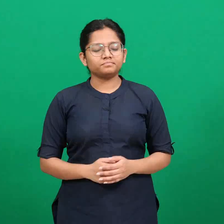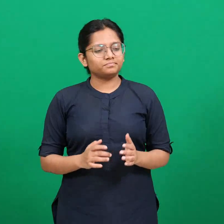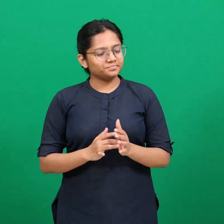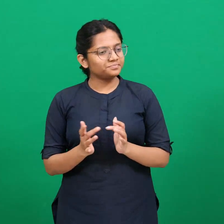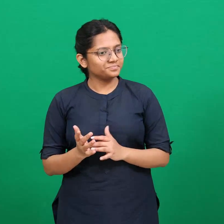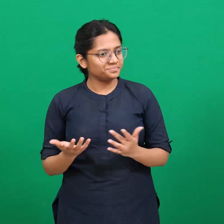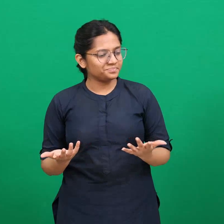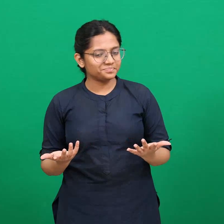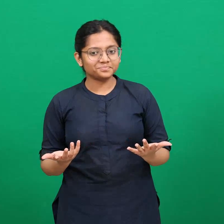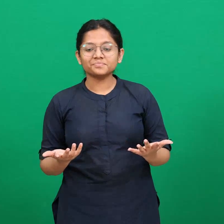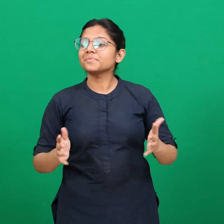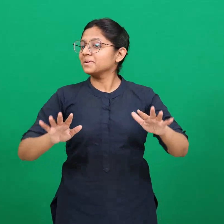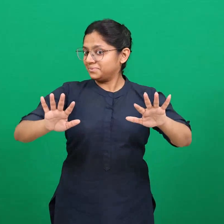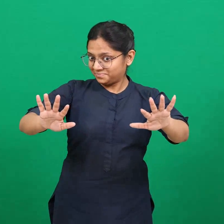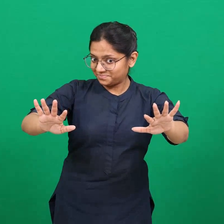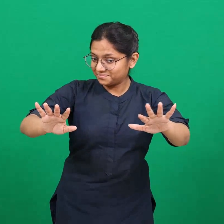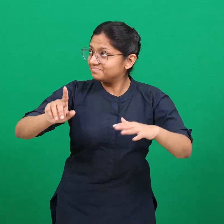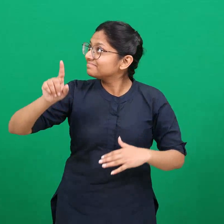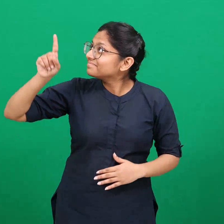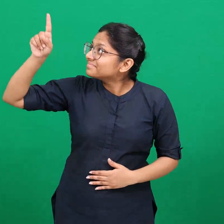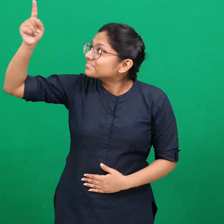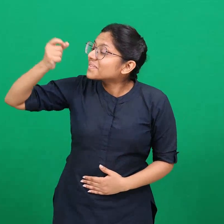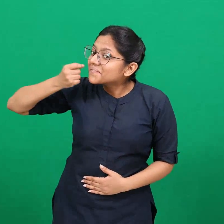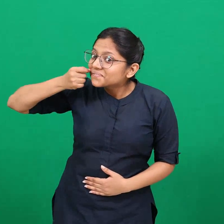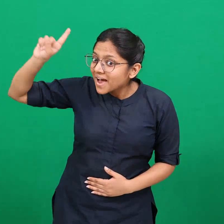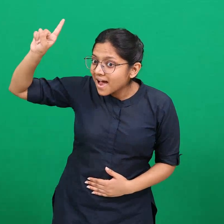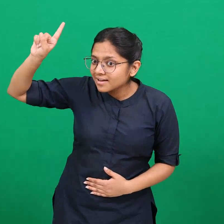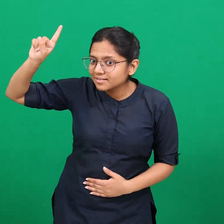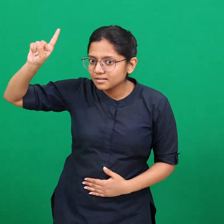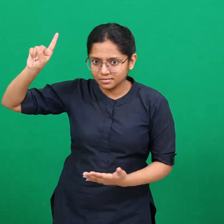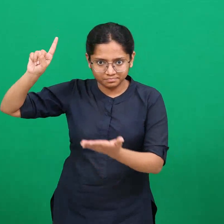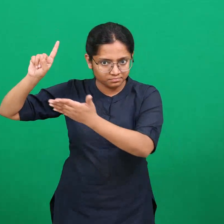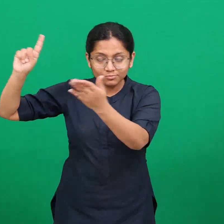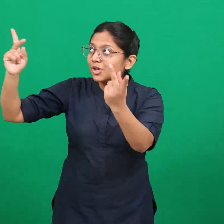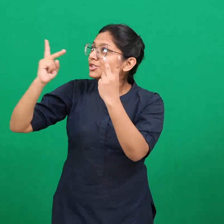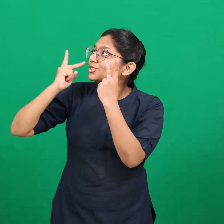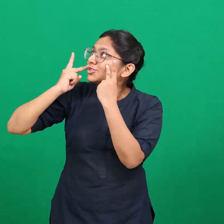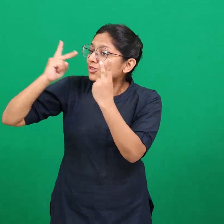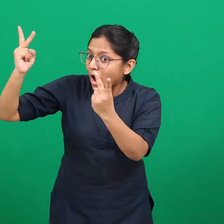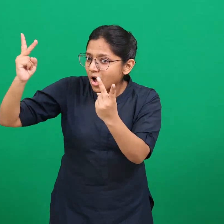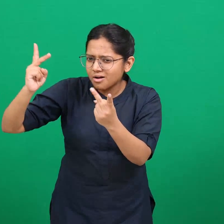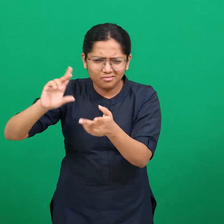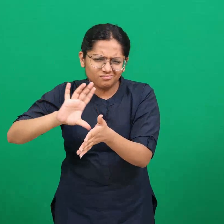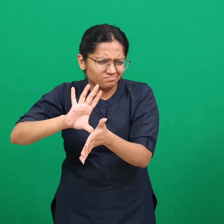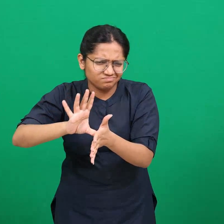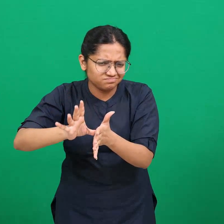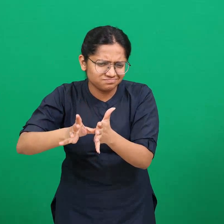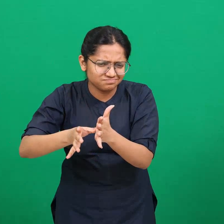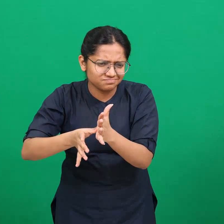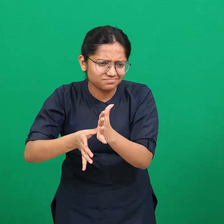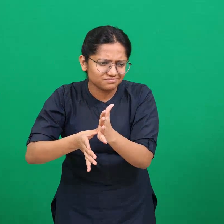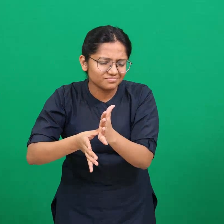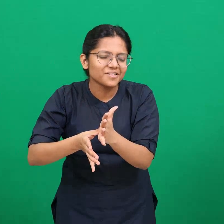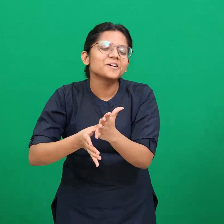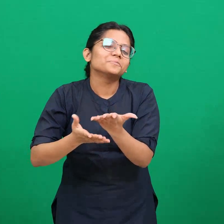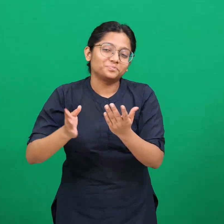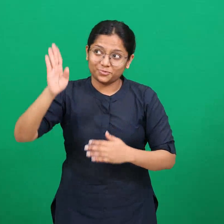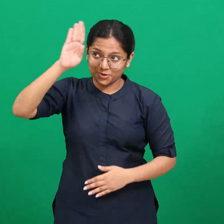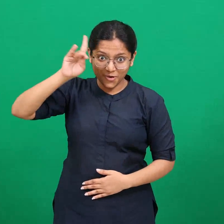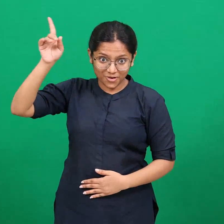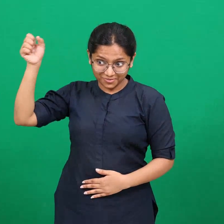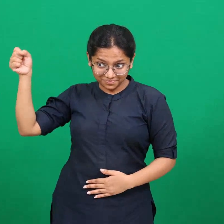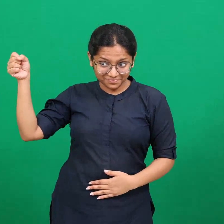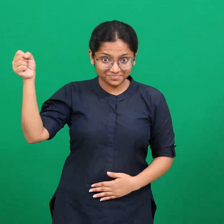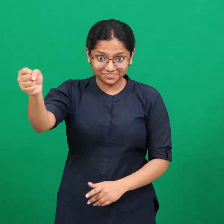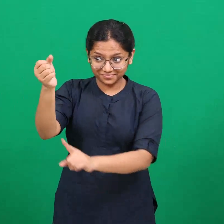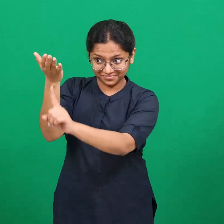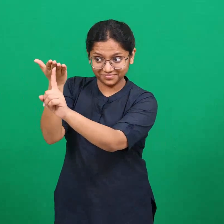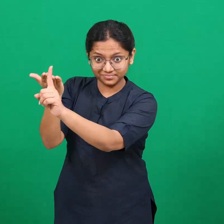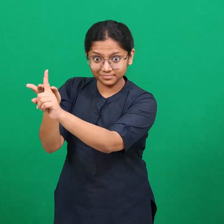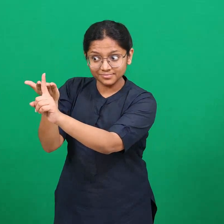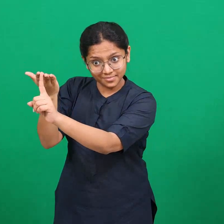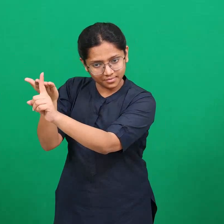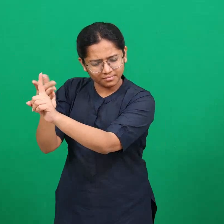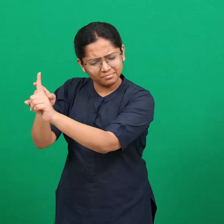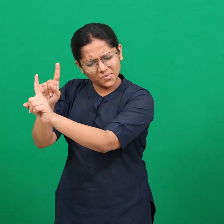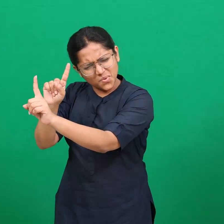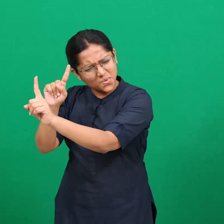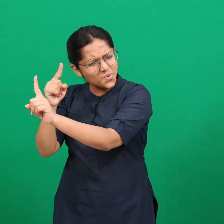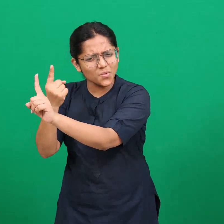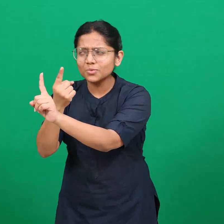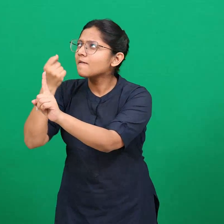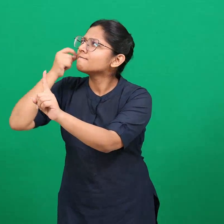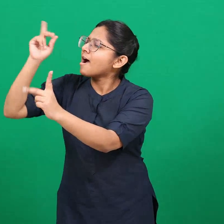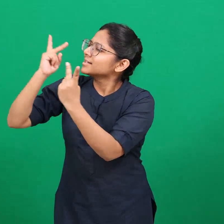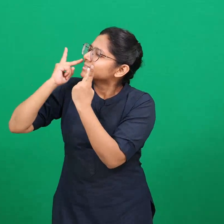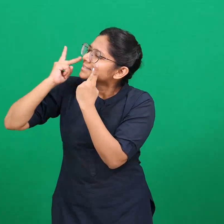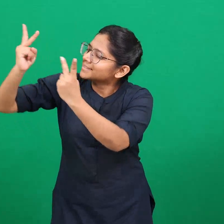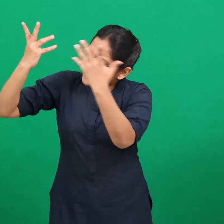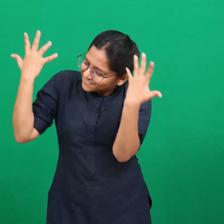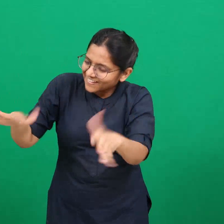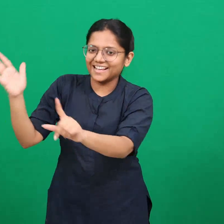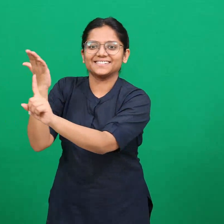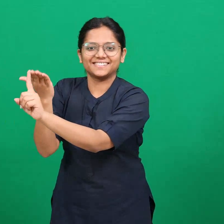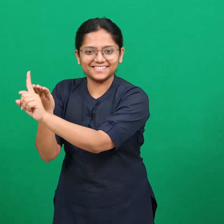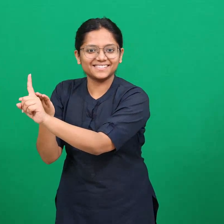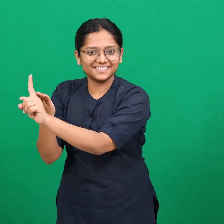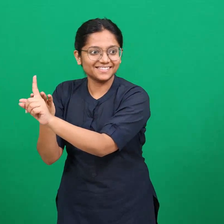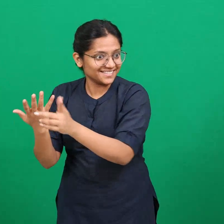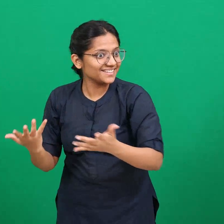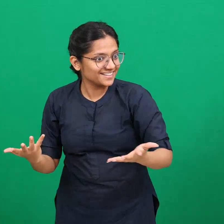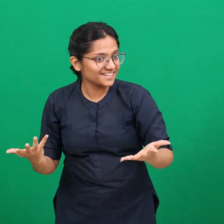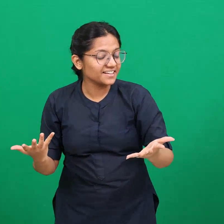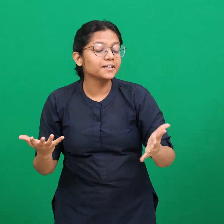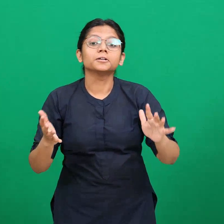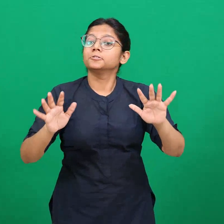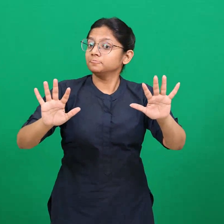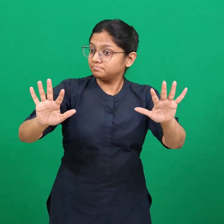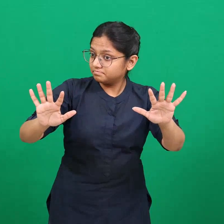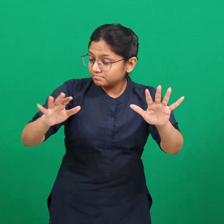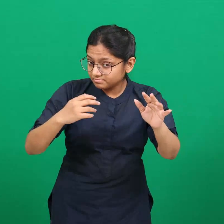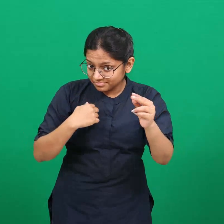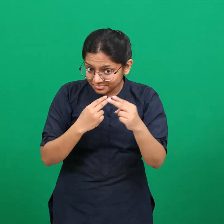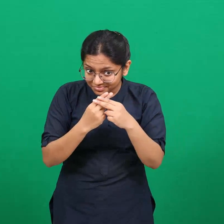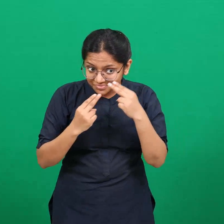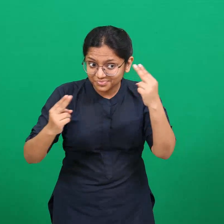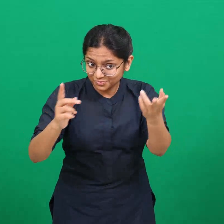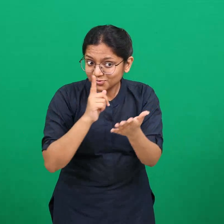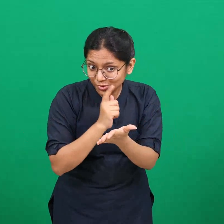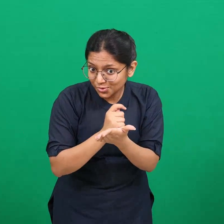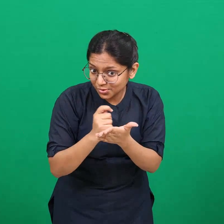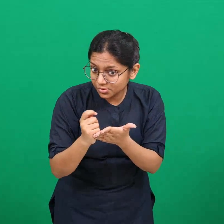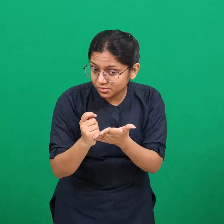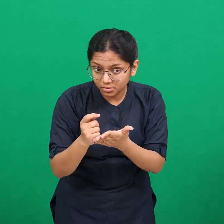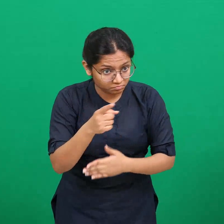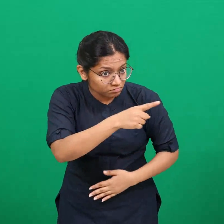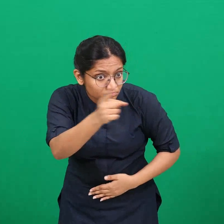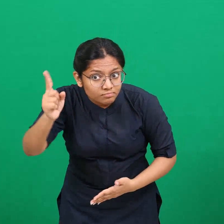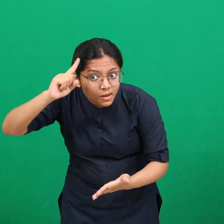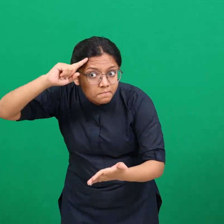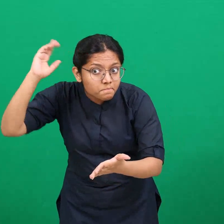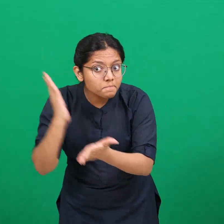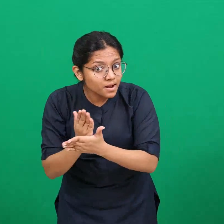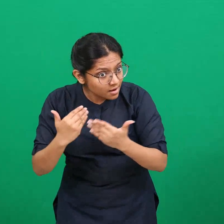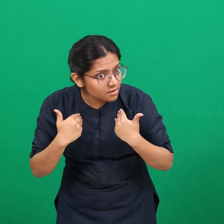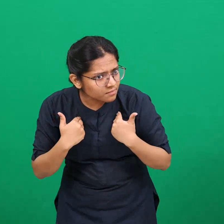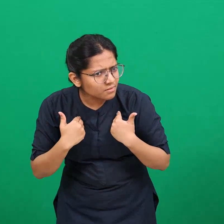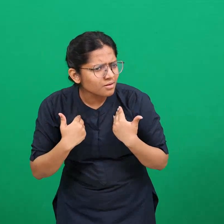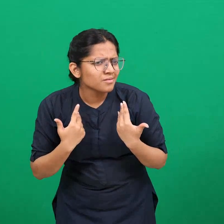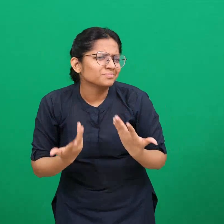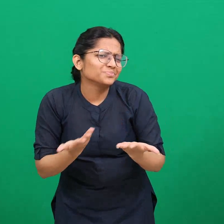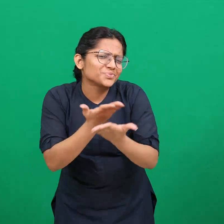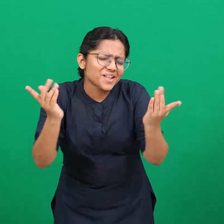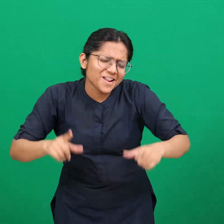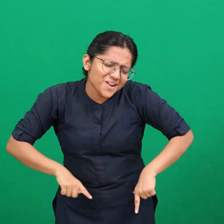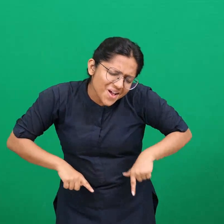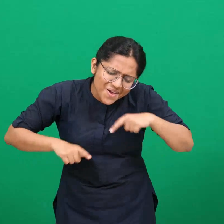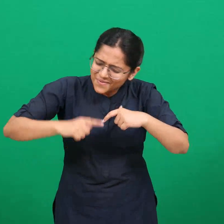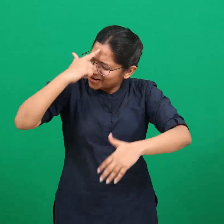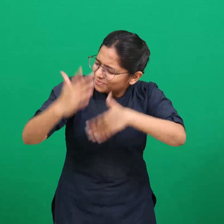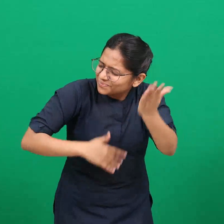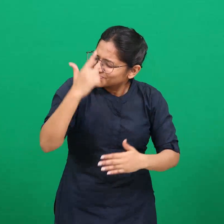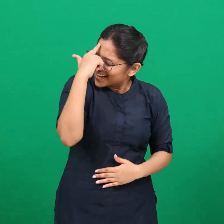not that anyone has seen the Father except the One who is from God; only He has seen the Father.